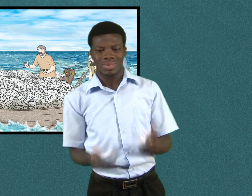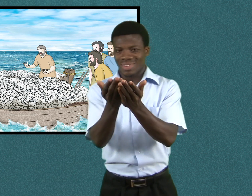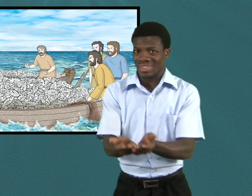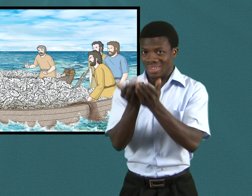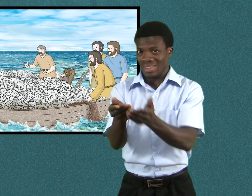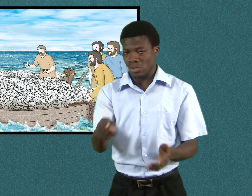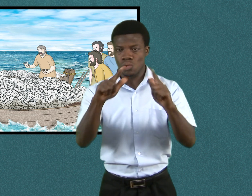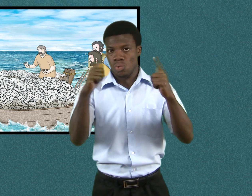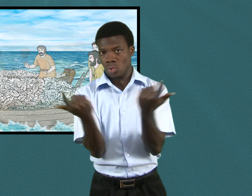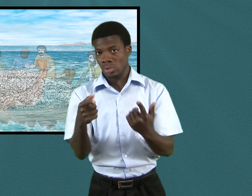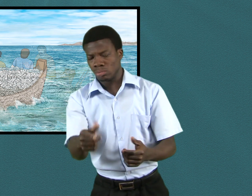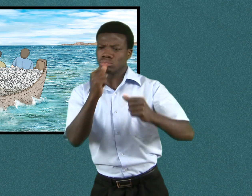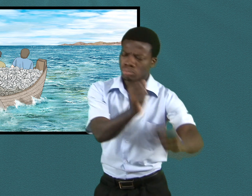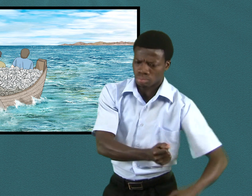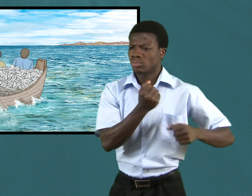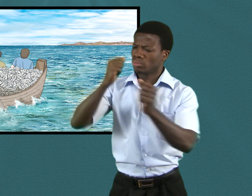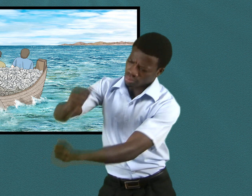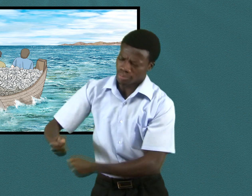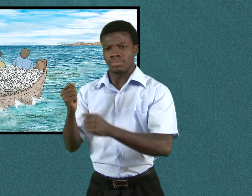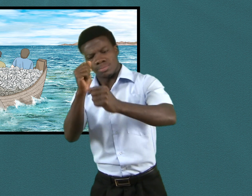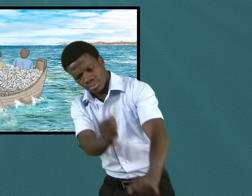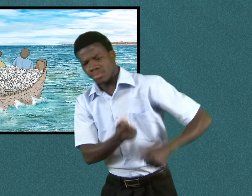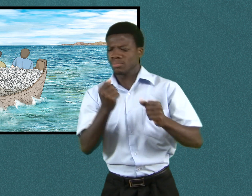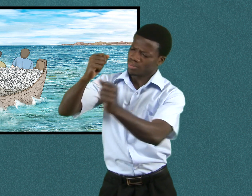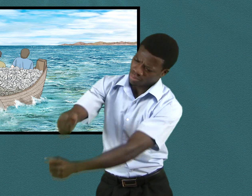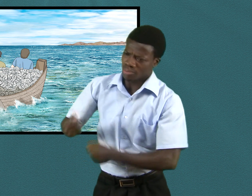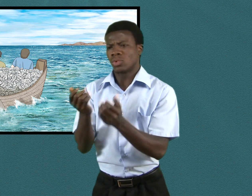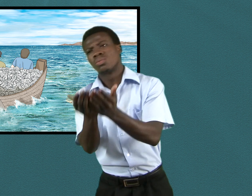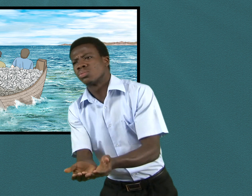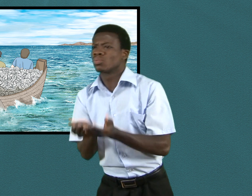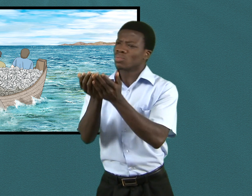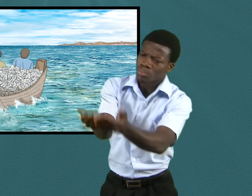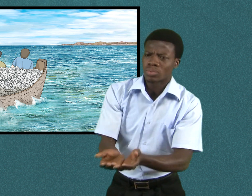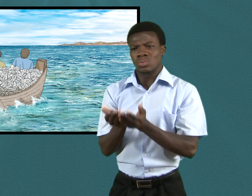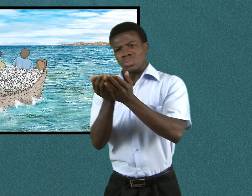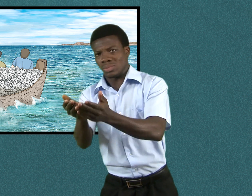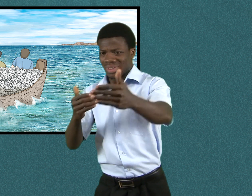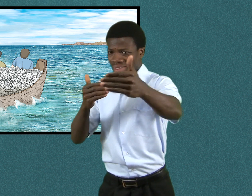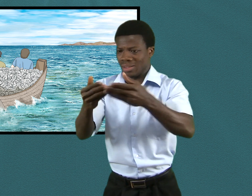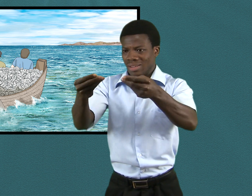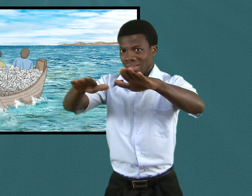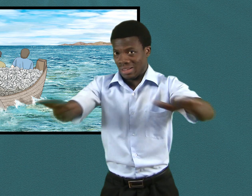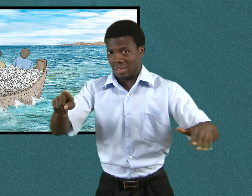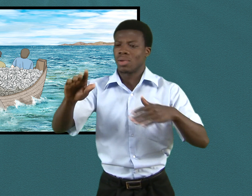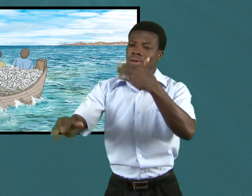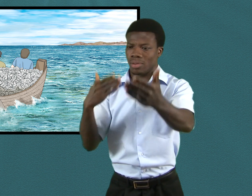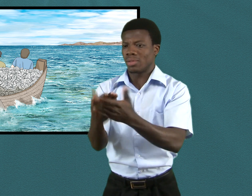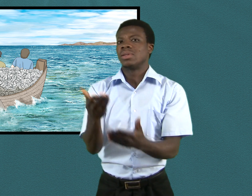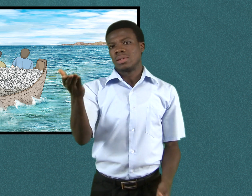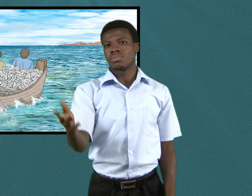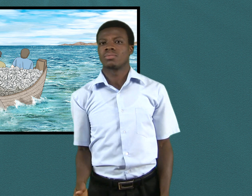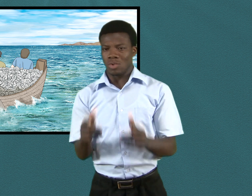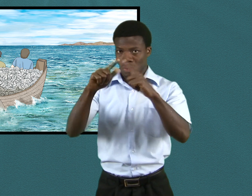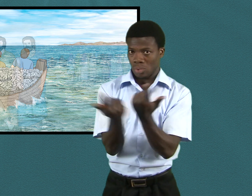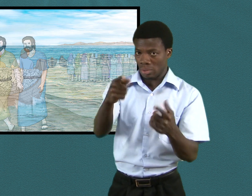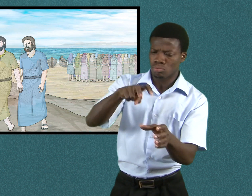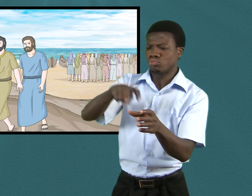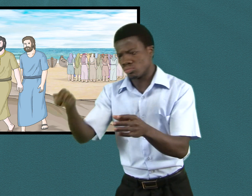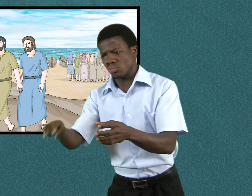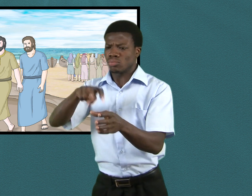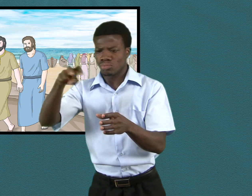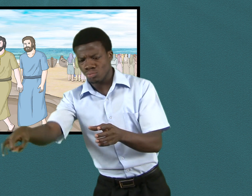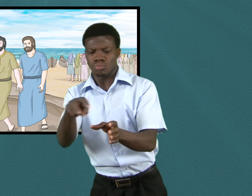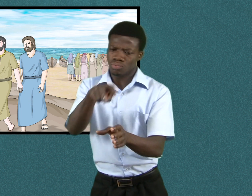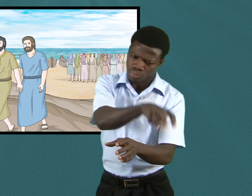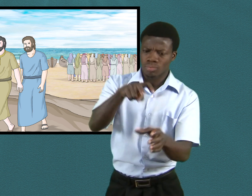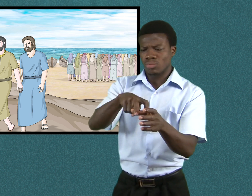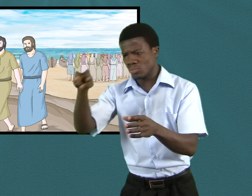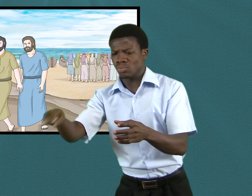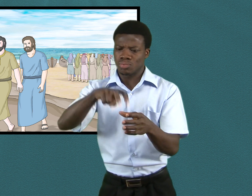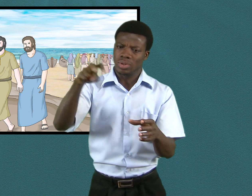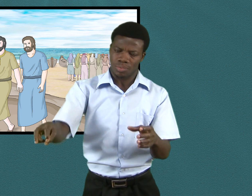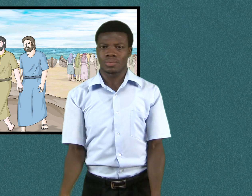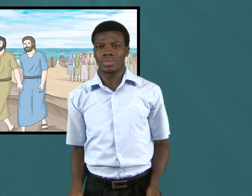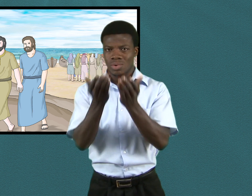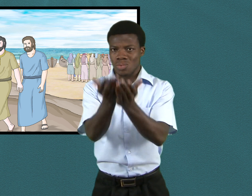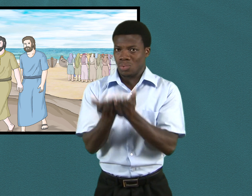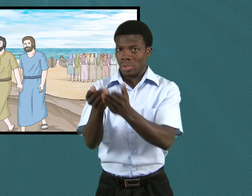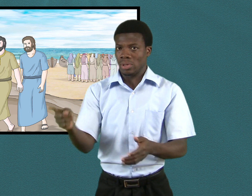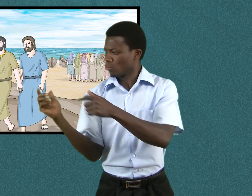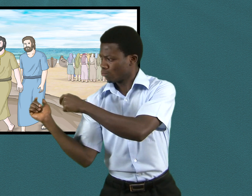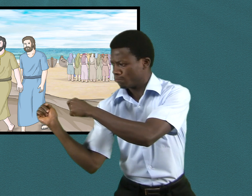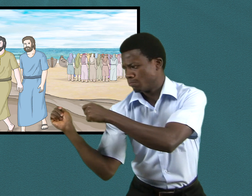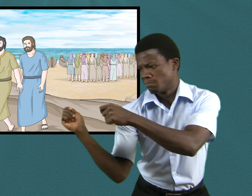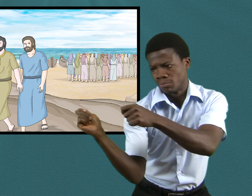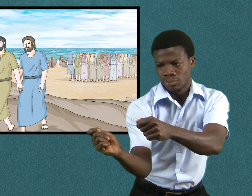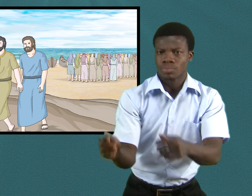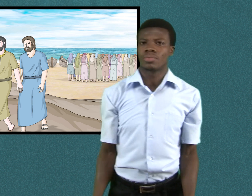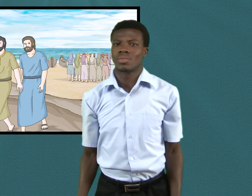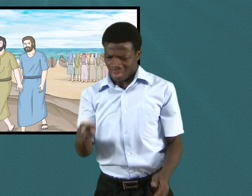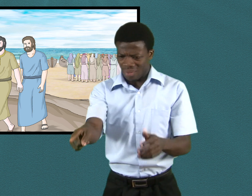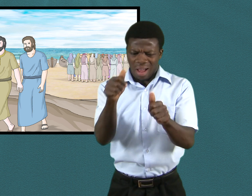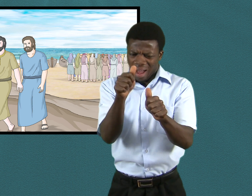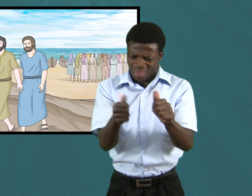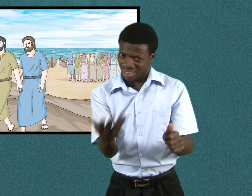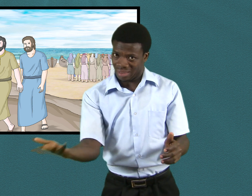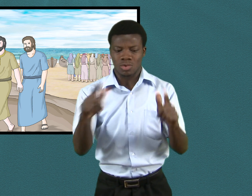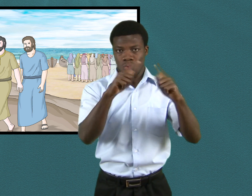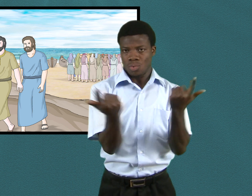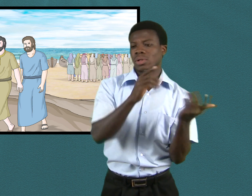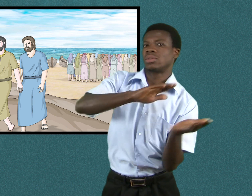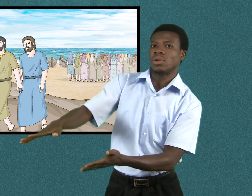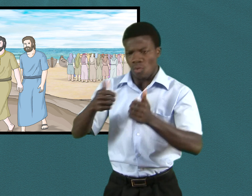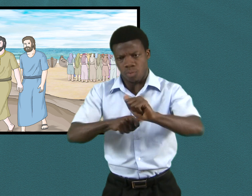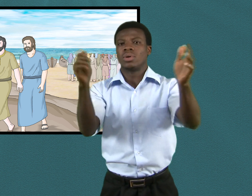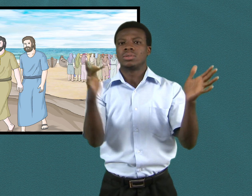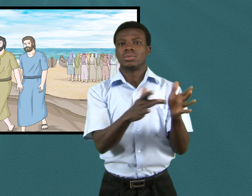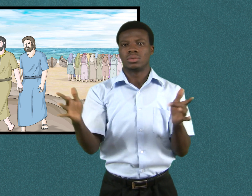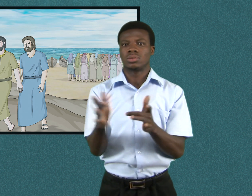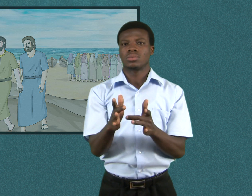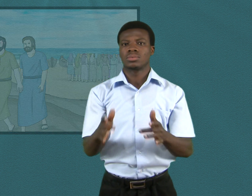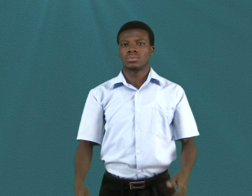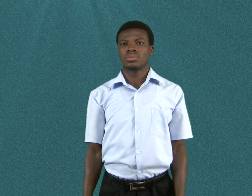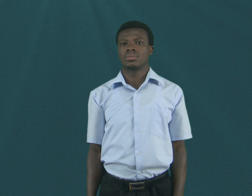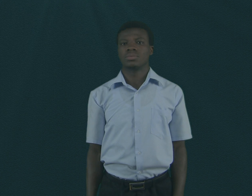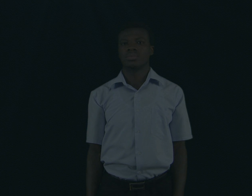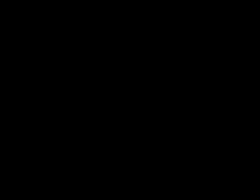And when they had brought their boats ashore, they left everything and followed Him.